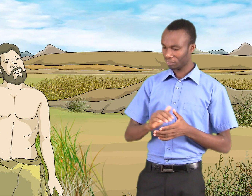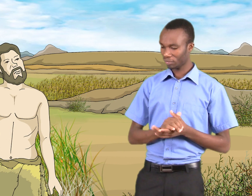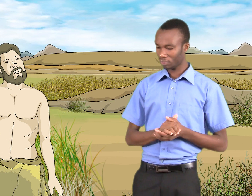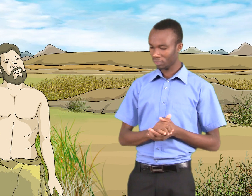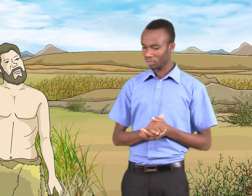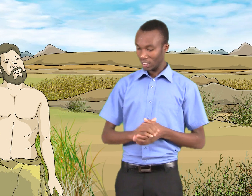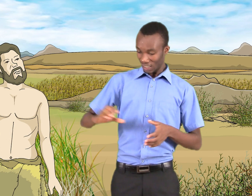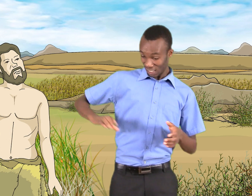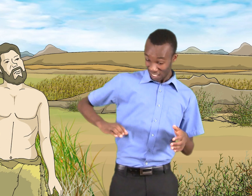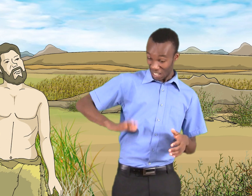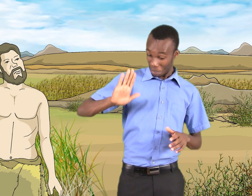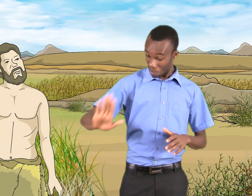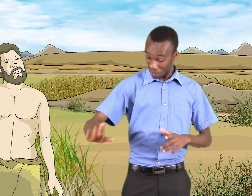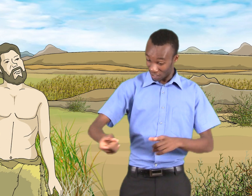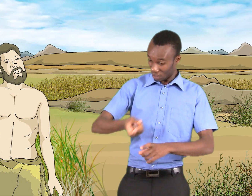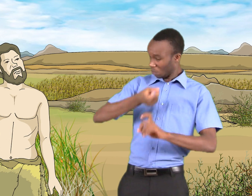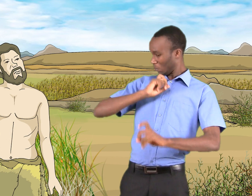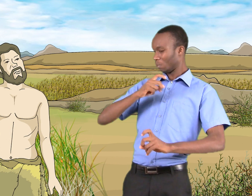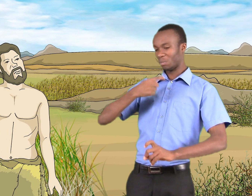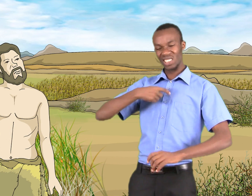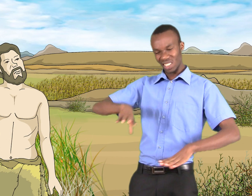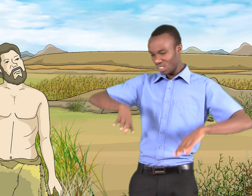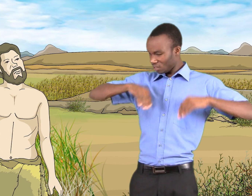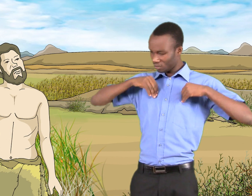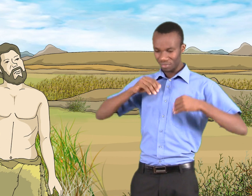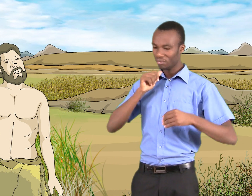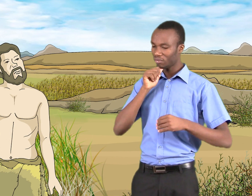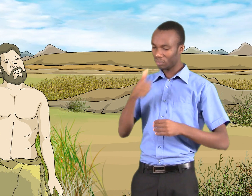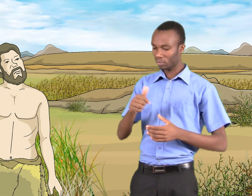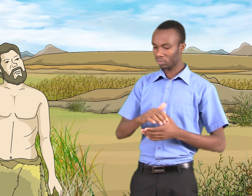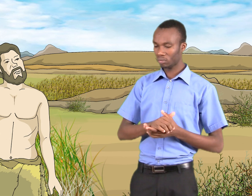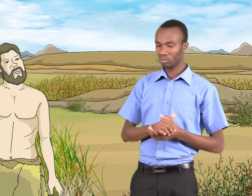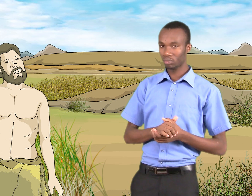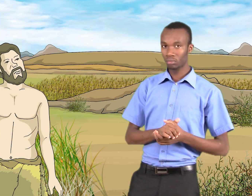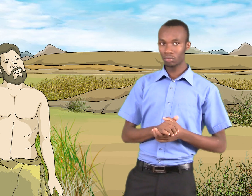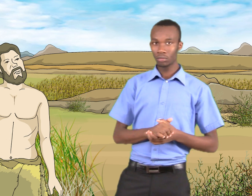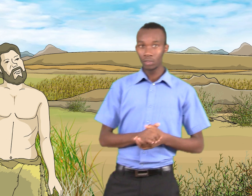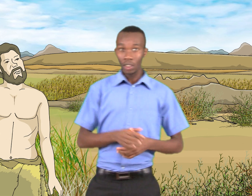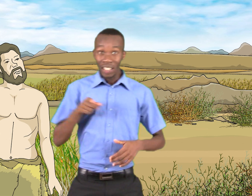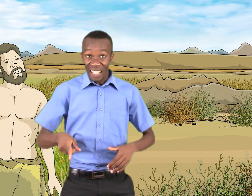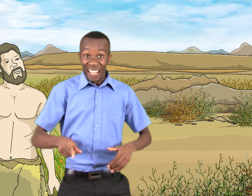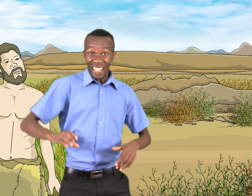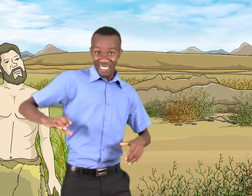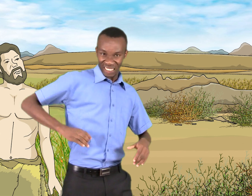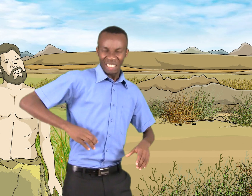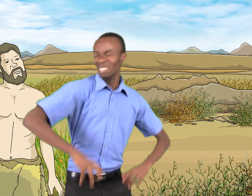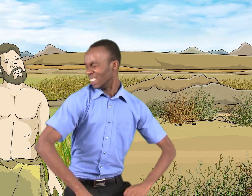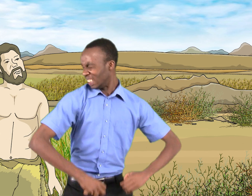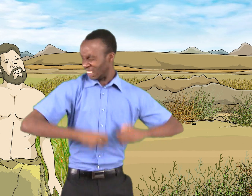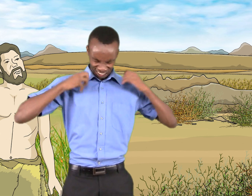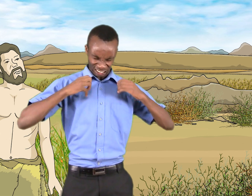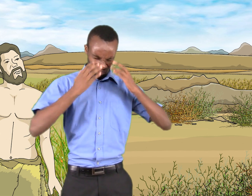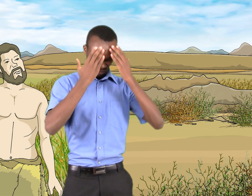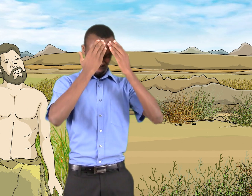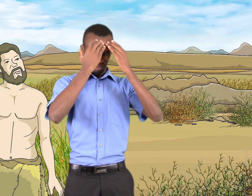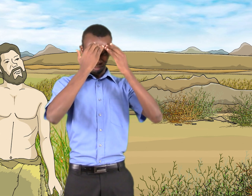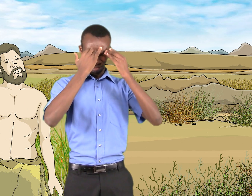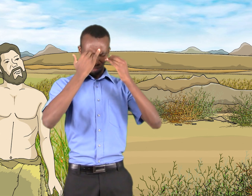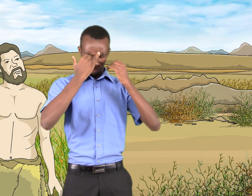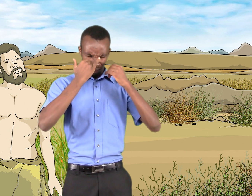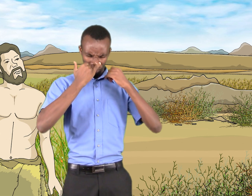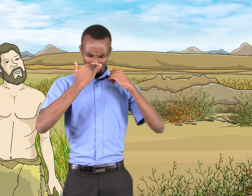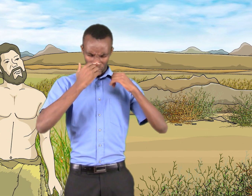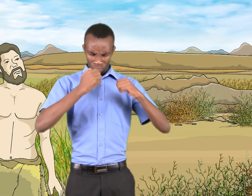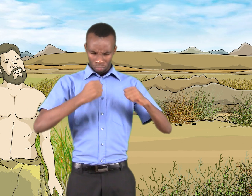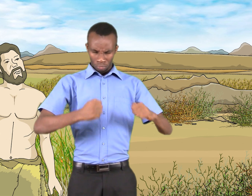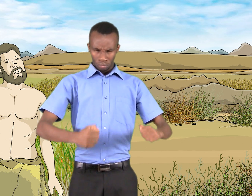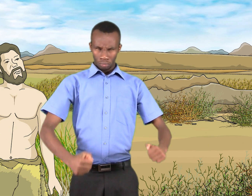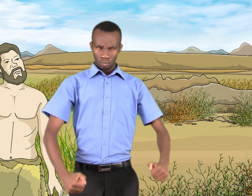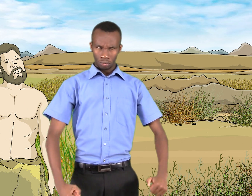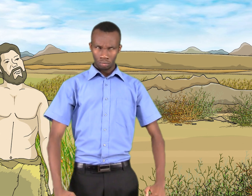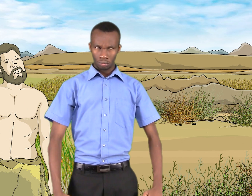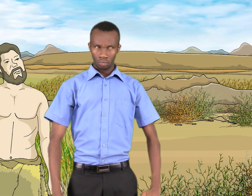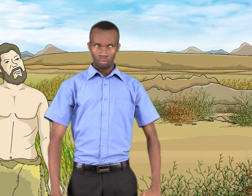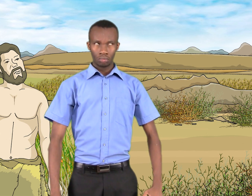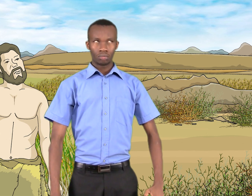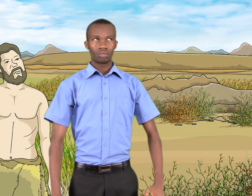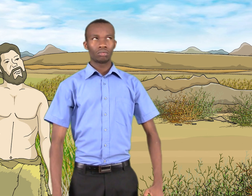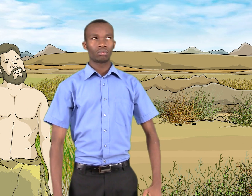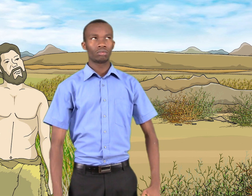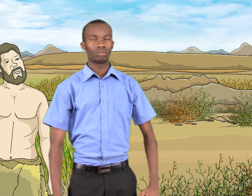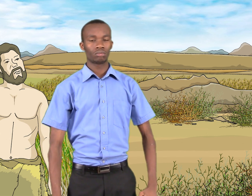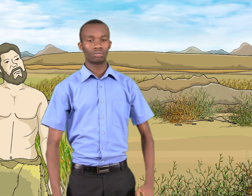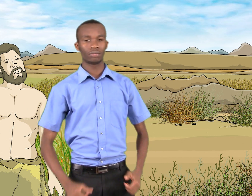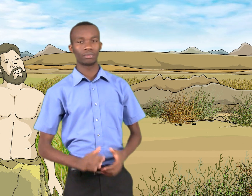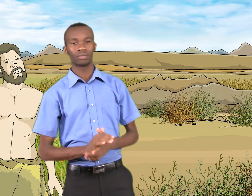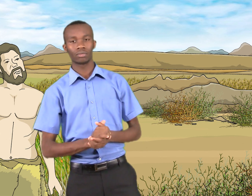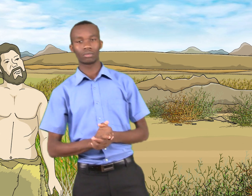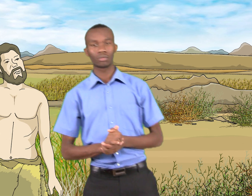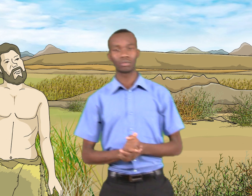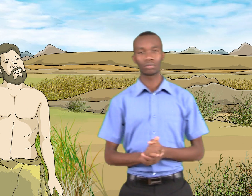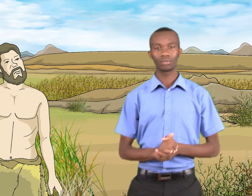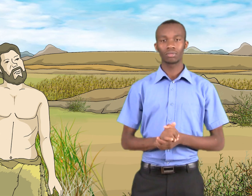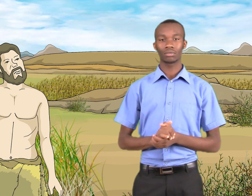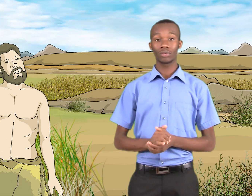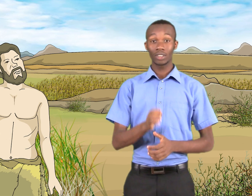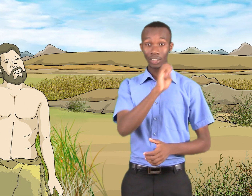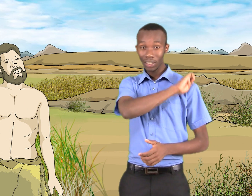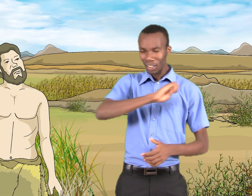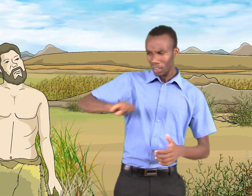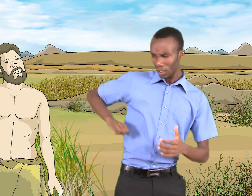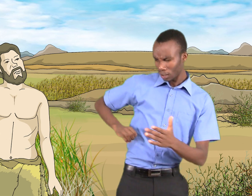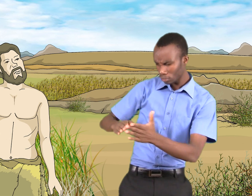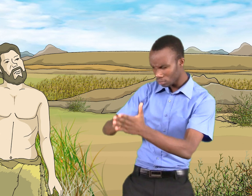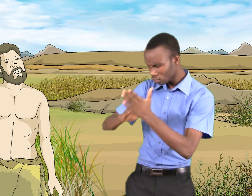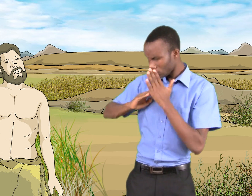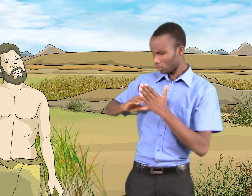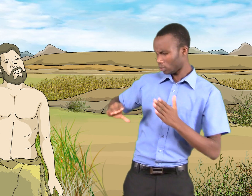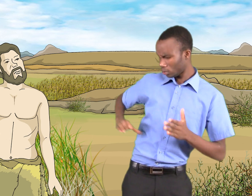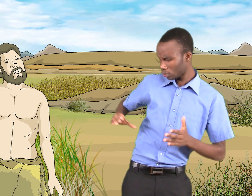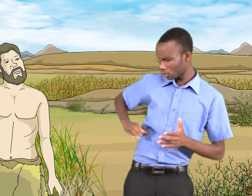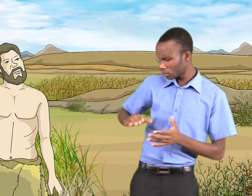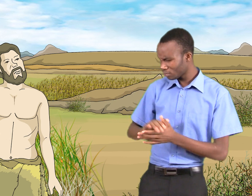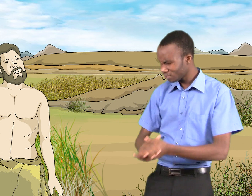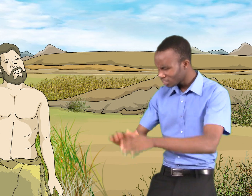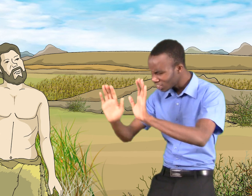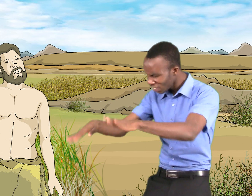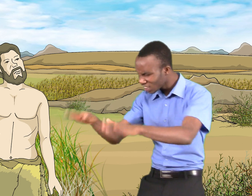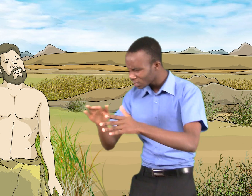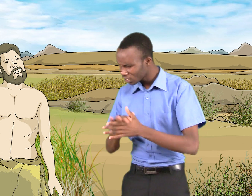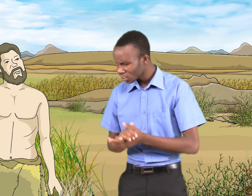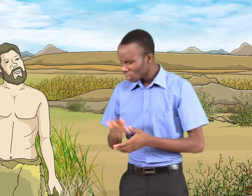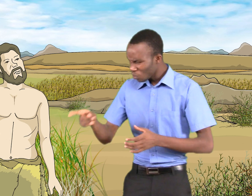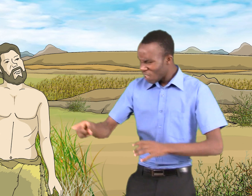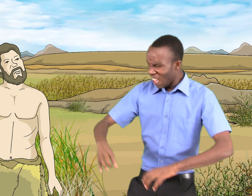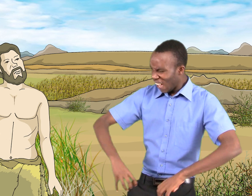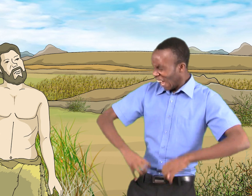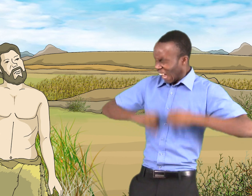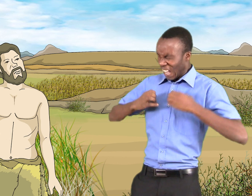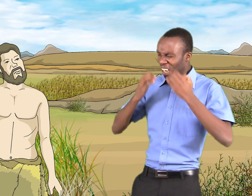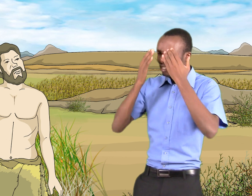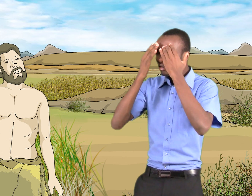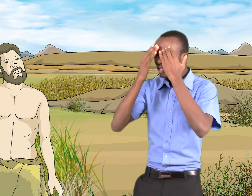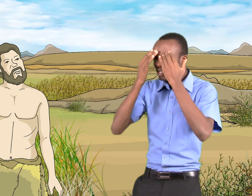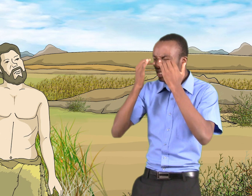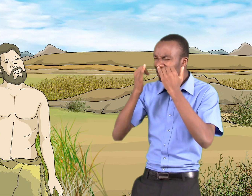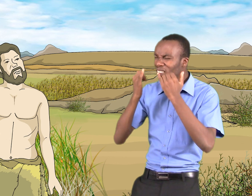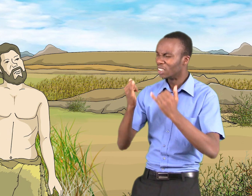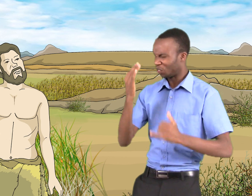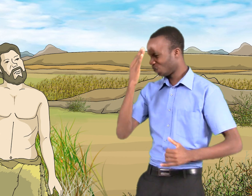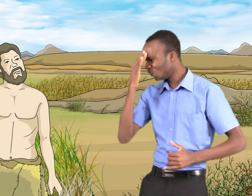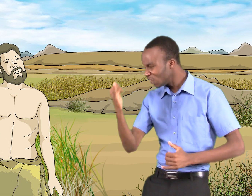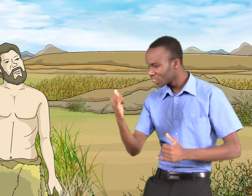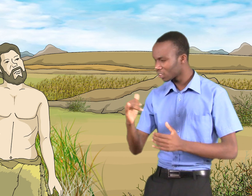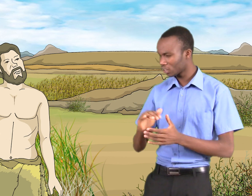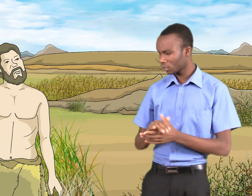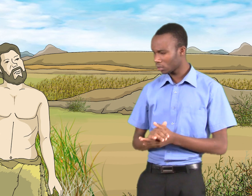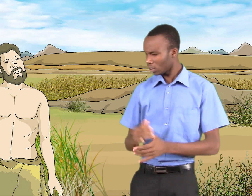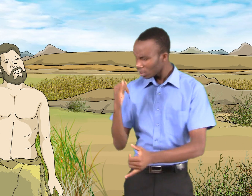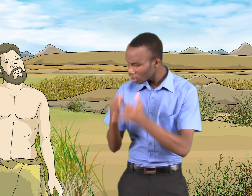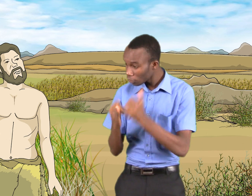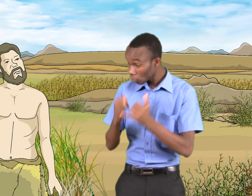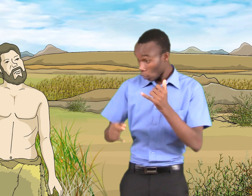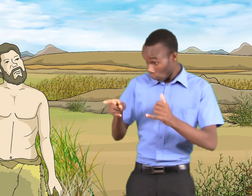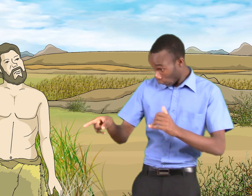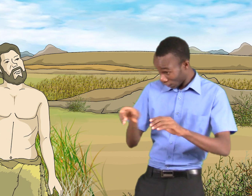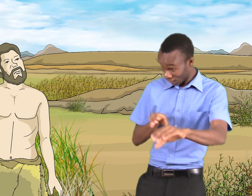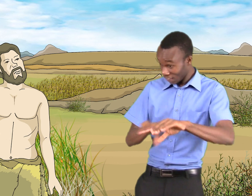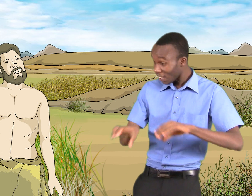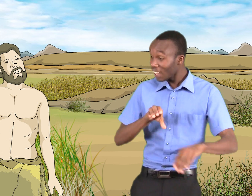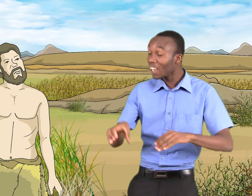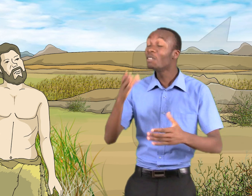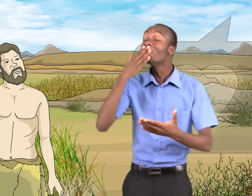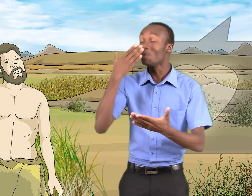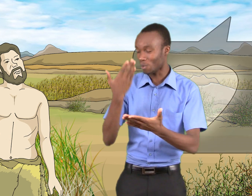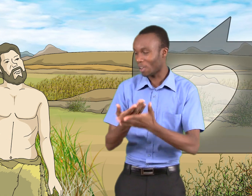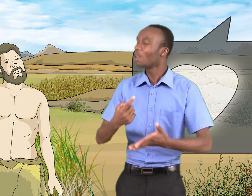“Why are you angry,” said the LORD to Cain, “and why has your countenance fallen?